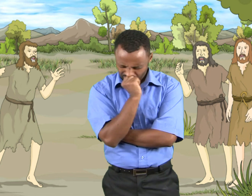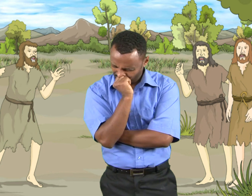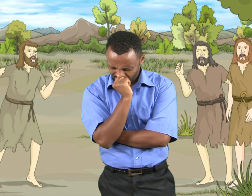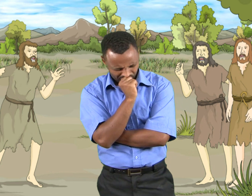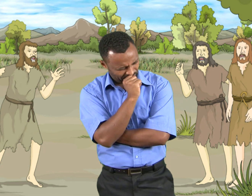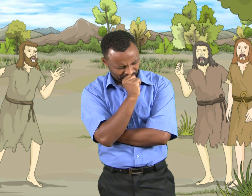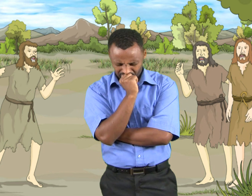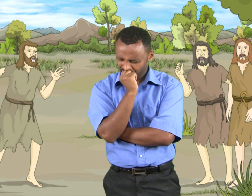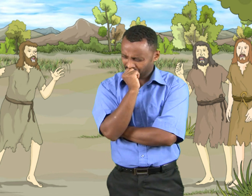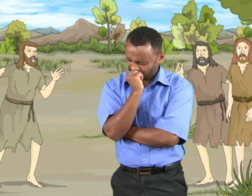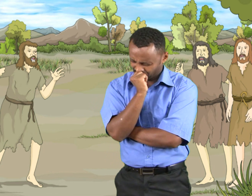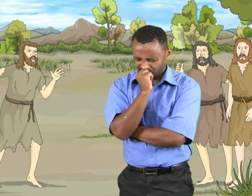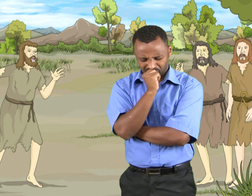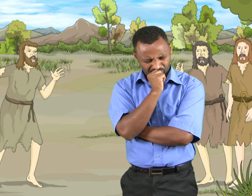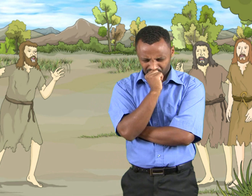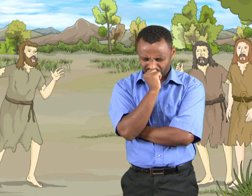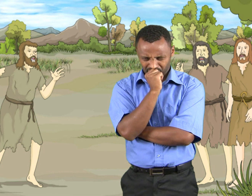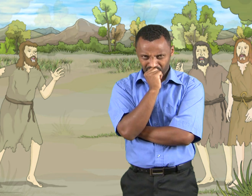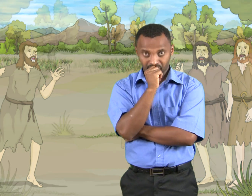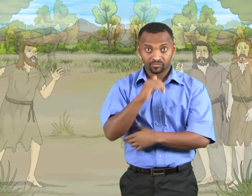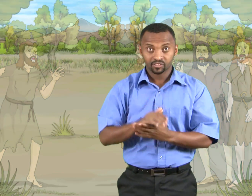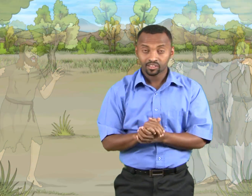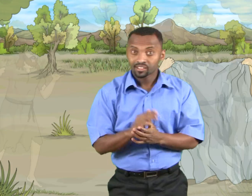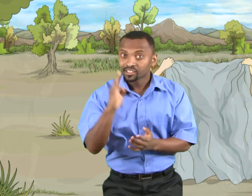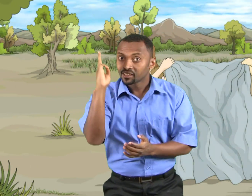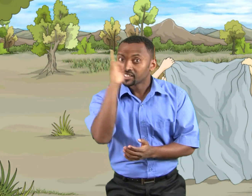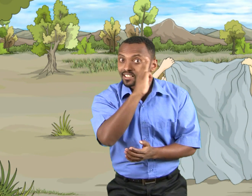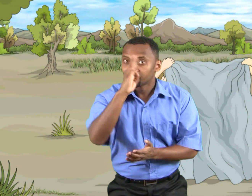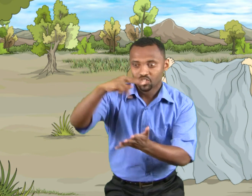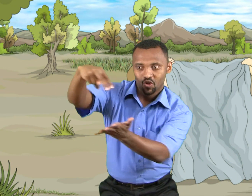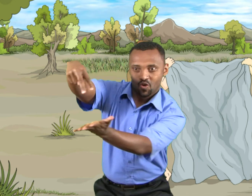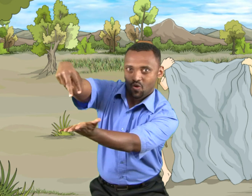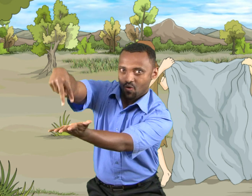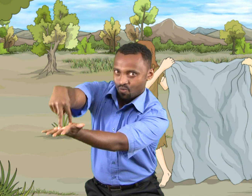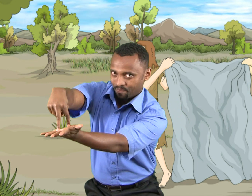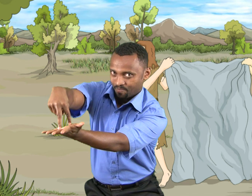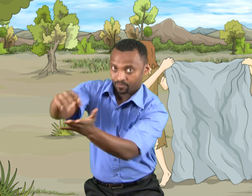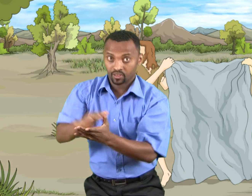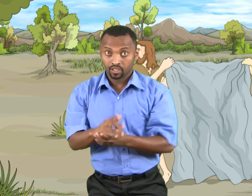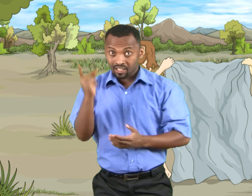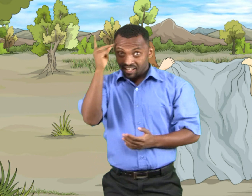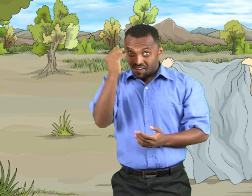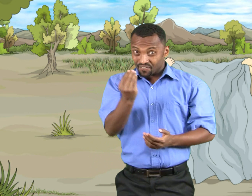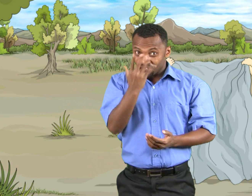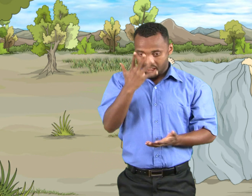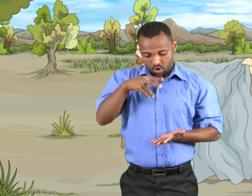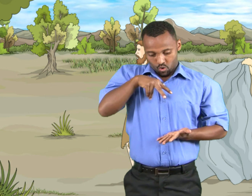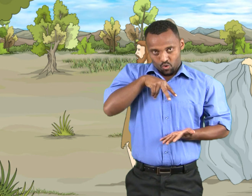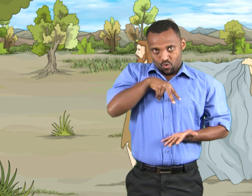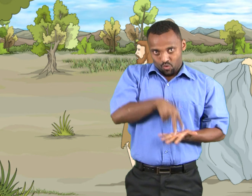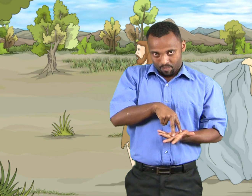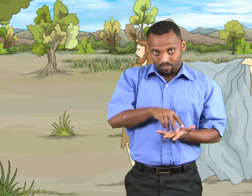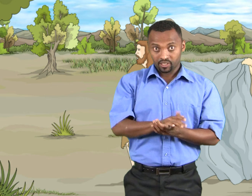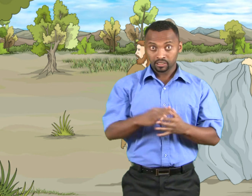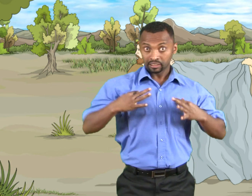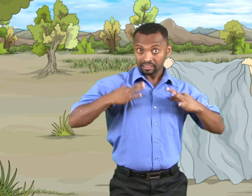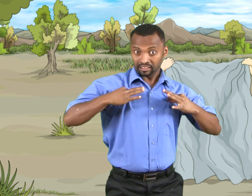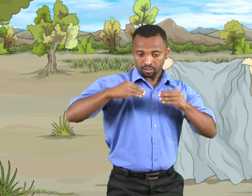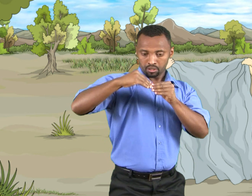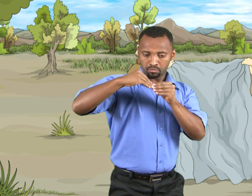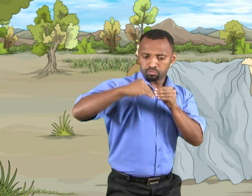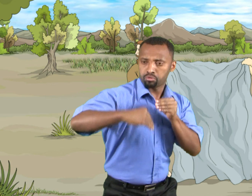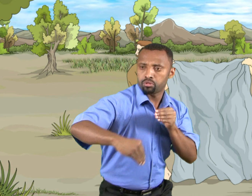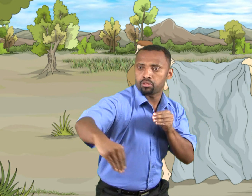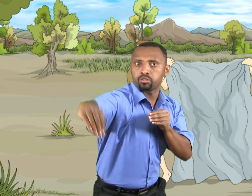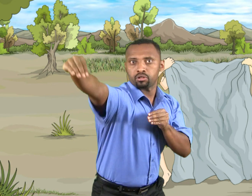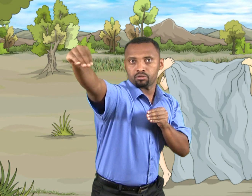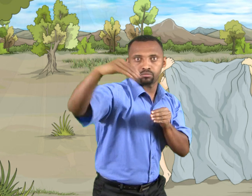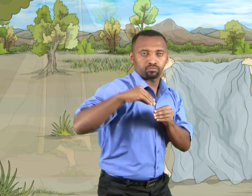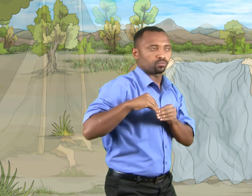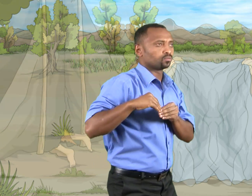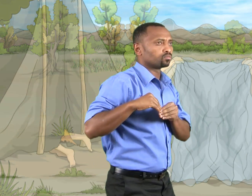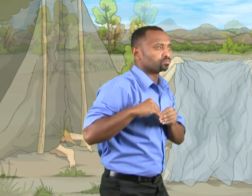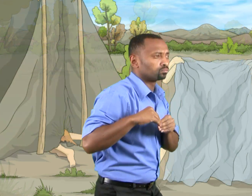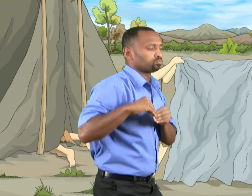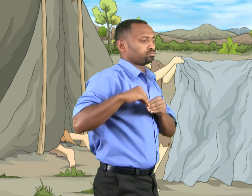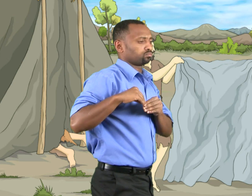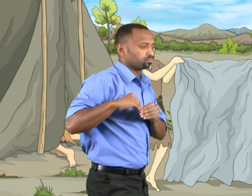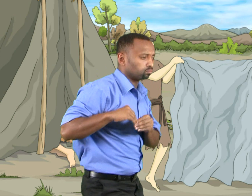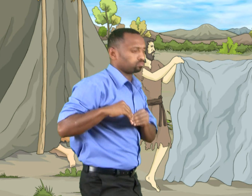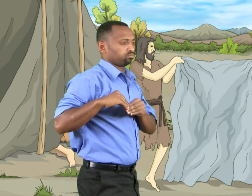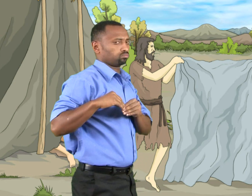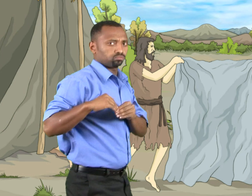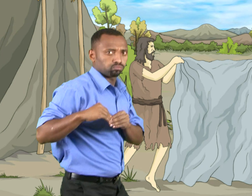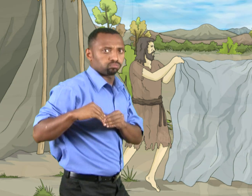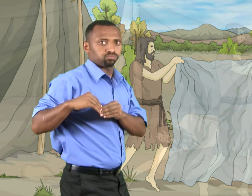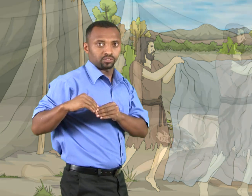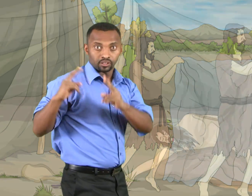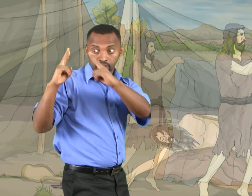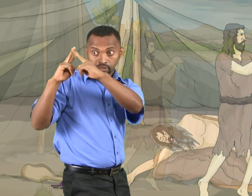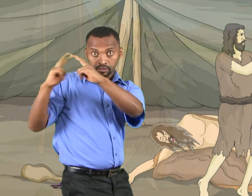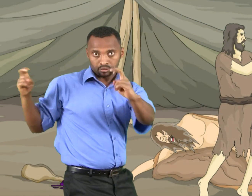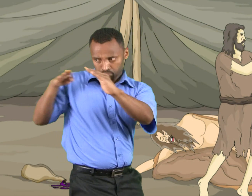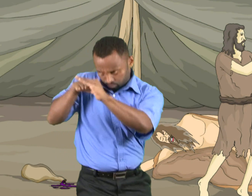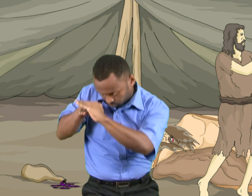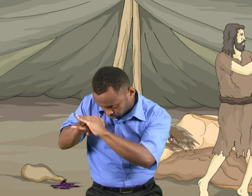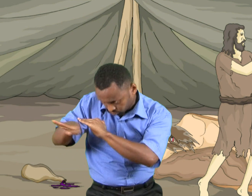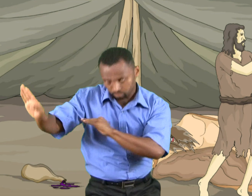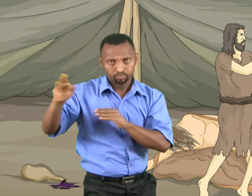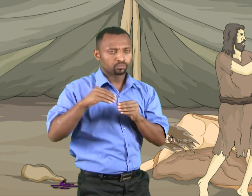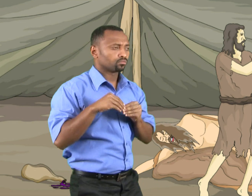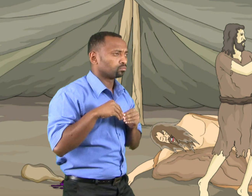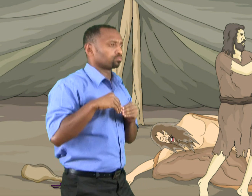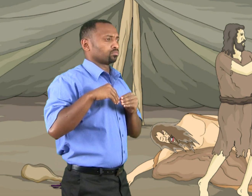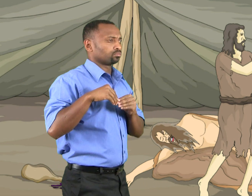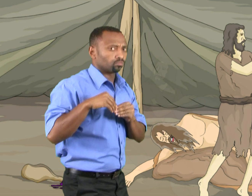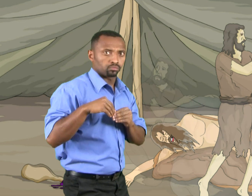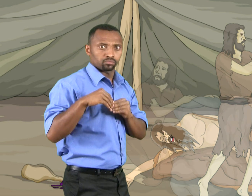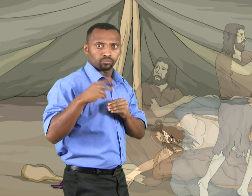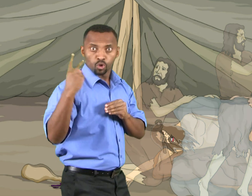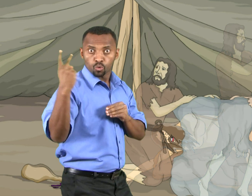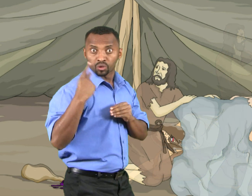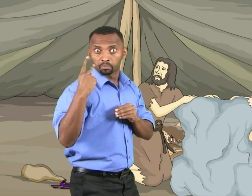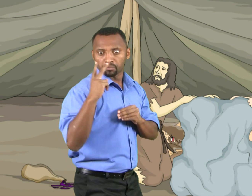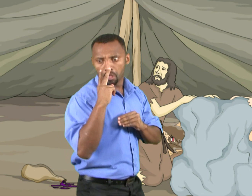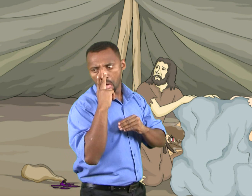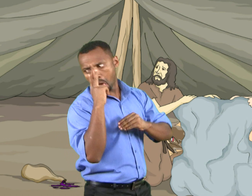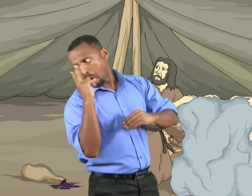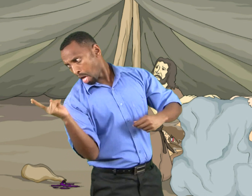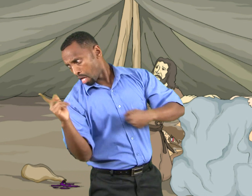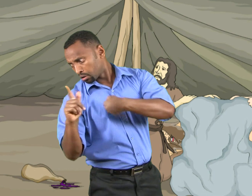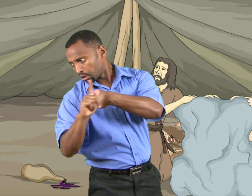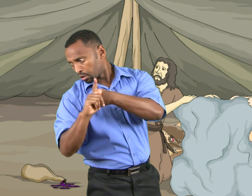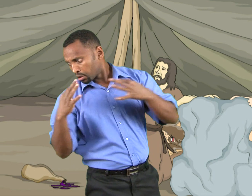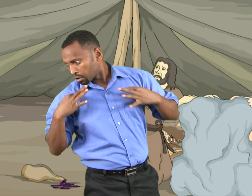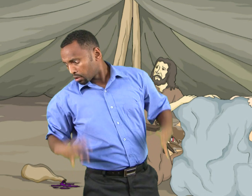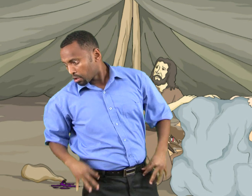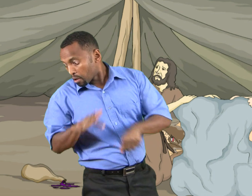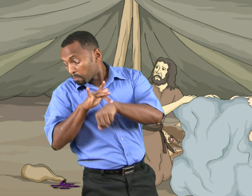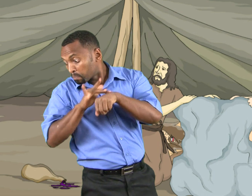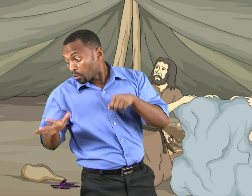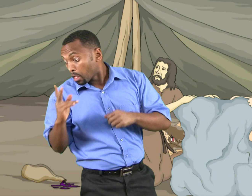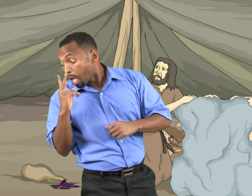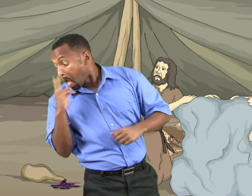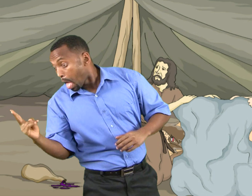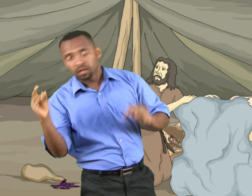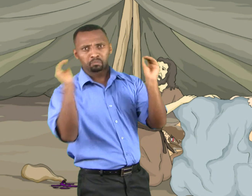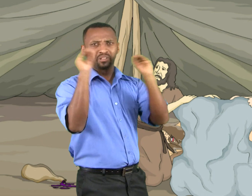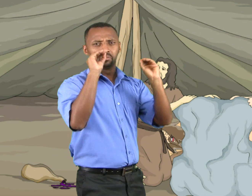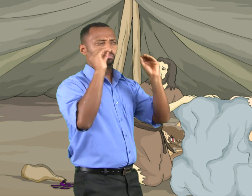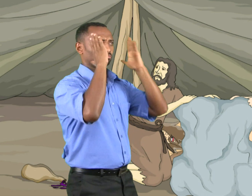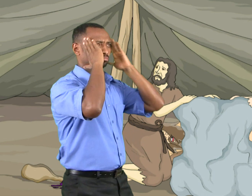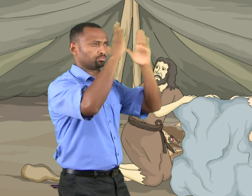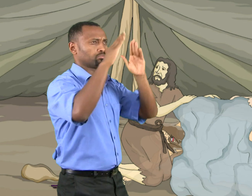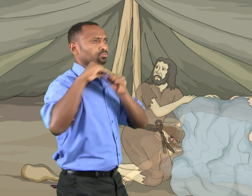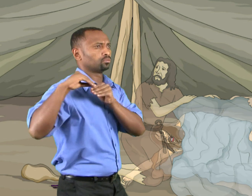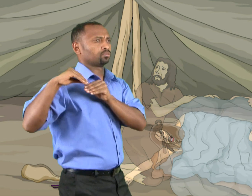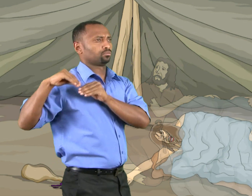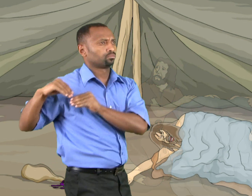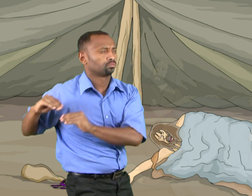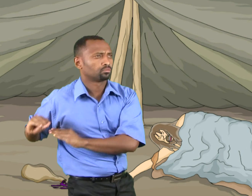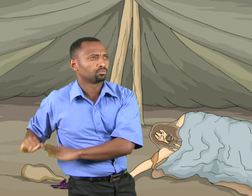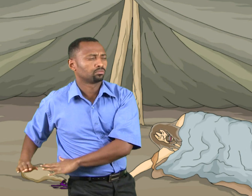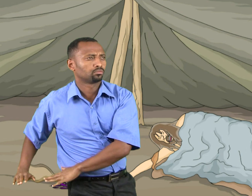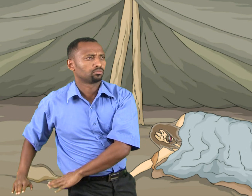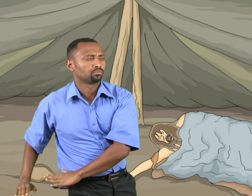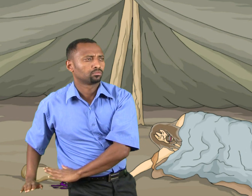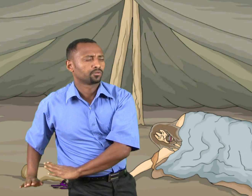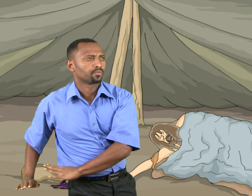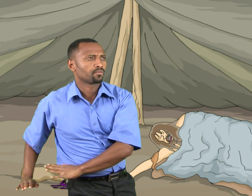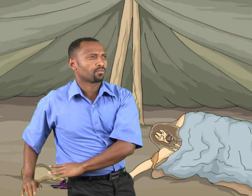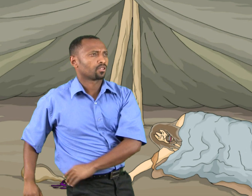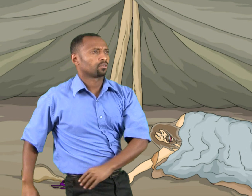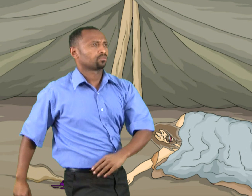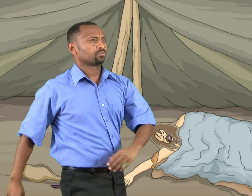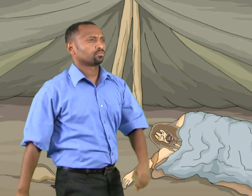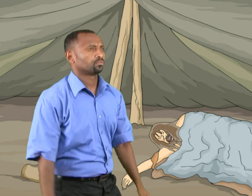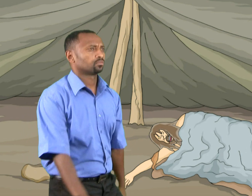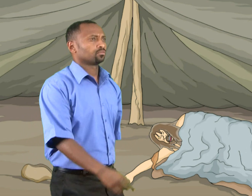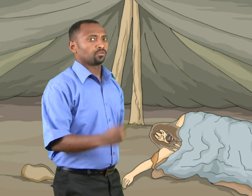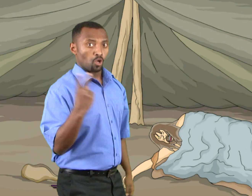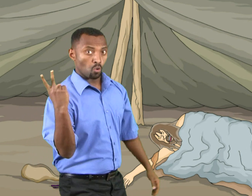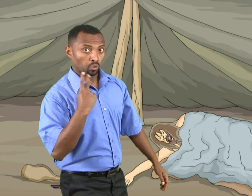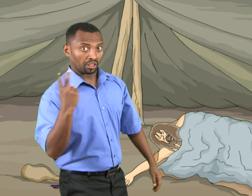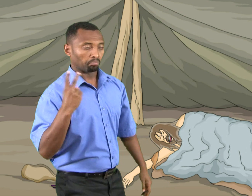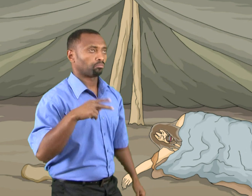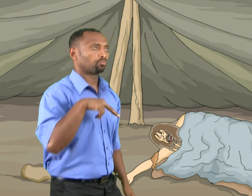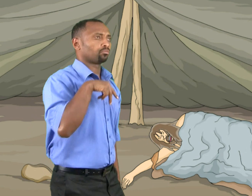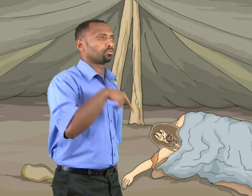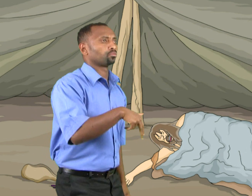Then Shem and Japheth took a garment and placed it across their shoulders, and walking backward, they covered their father’s nakedness.